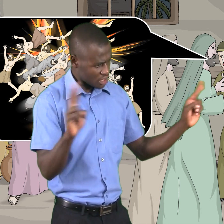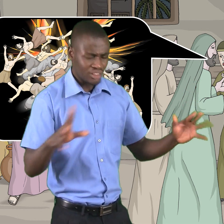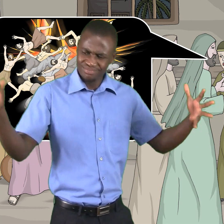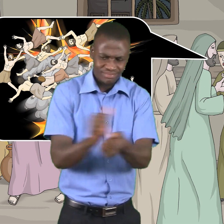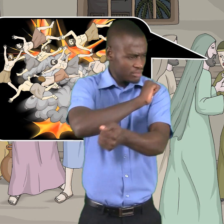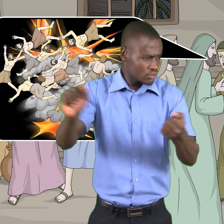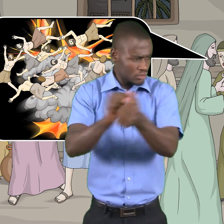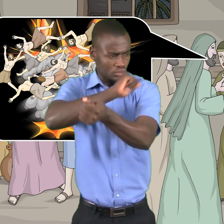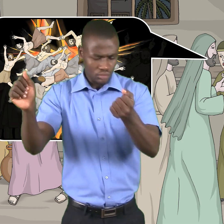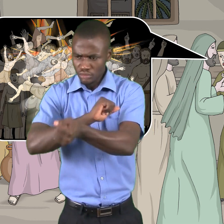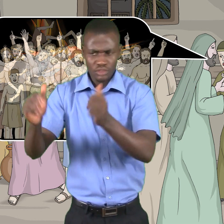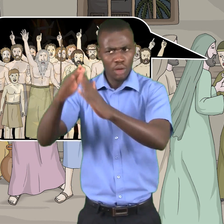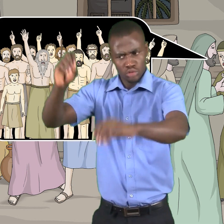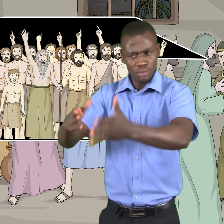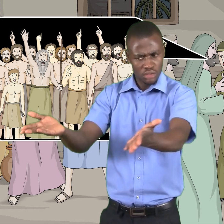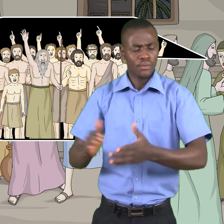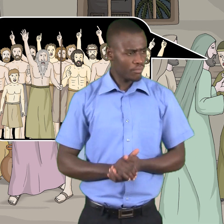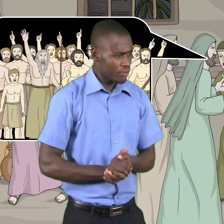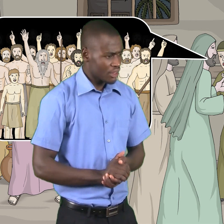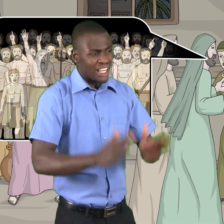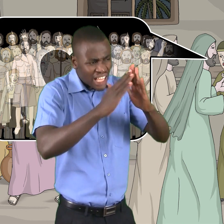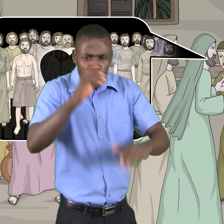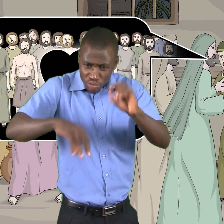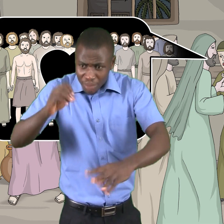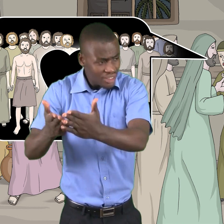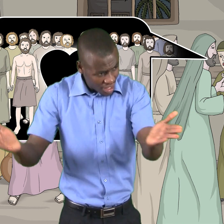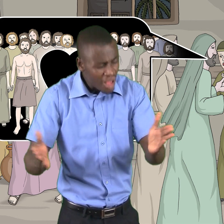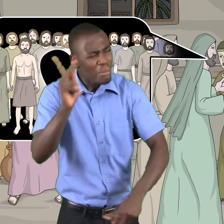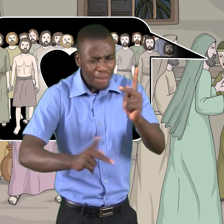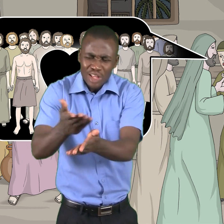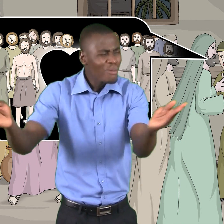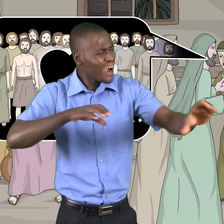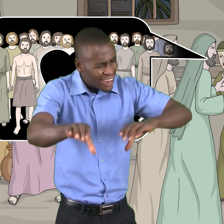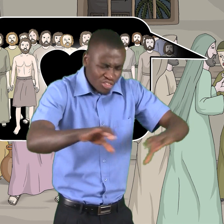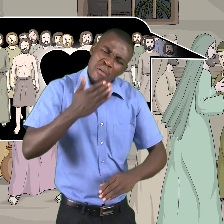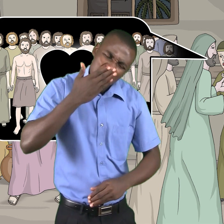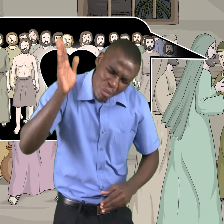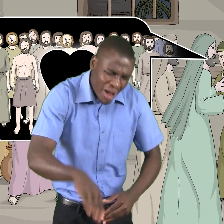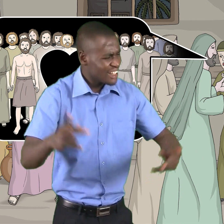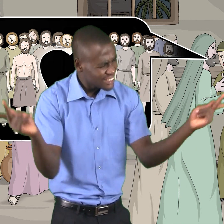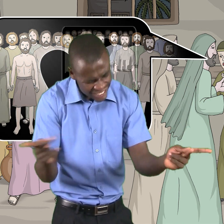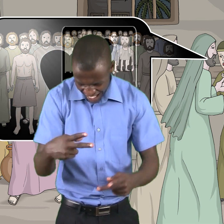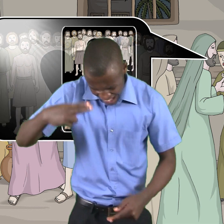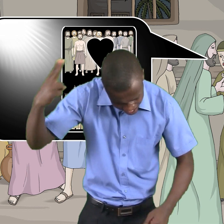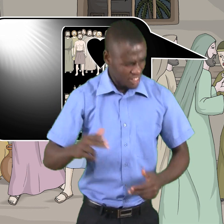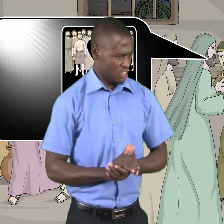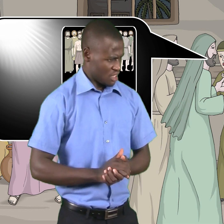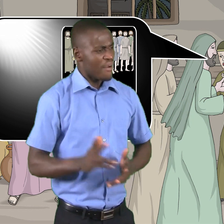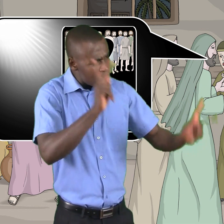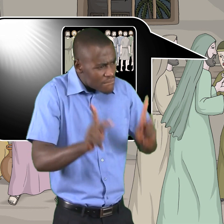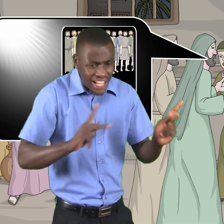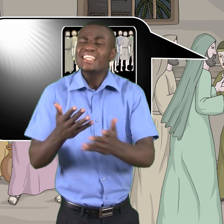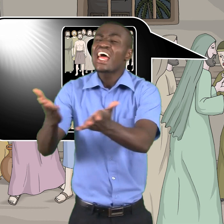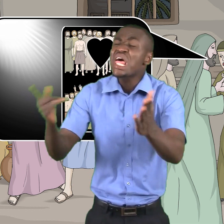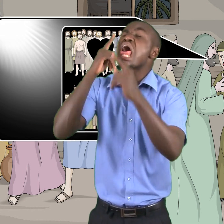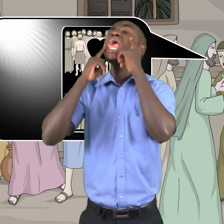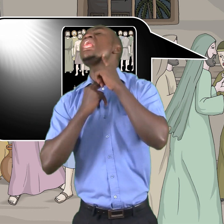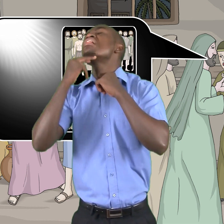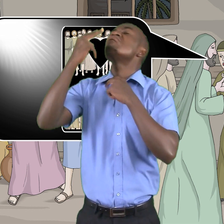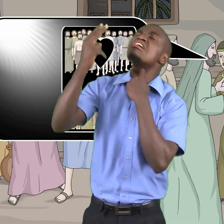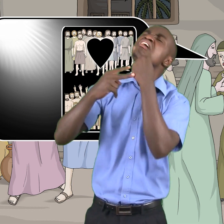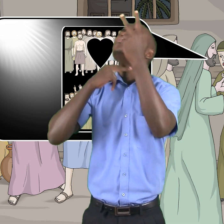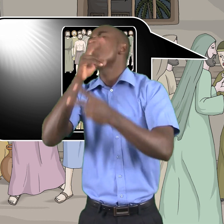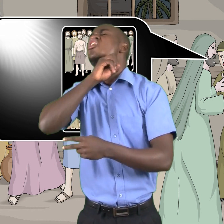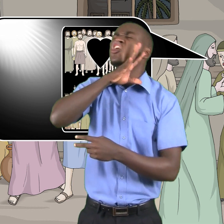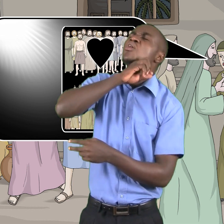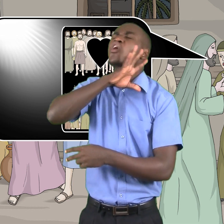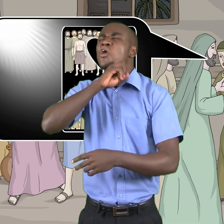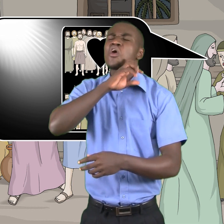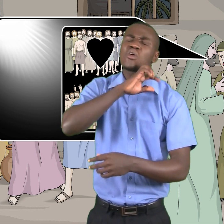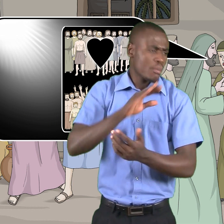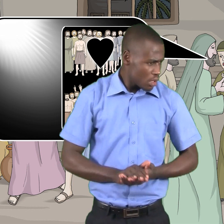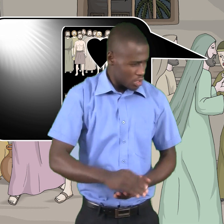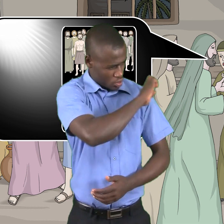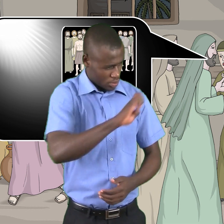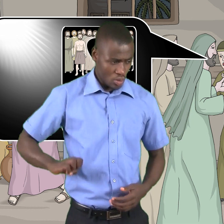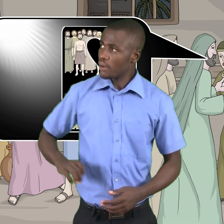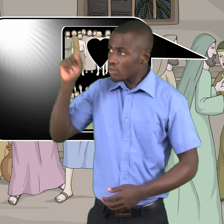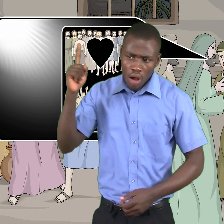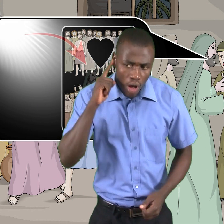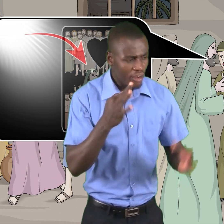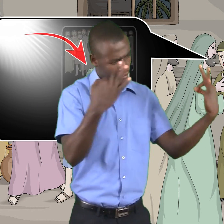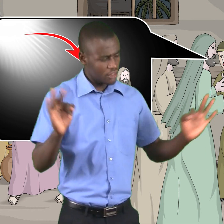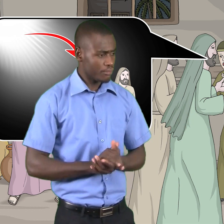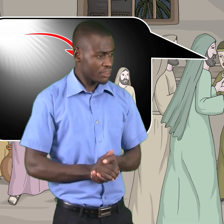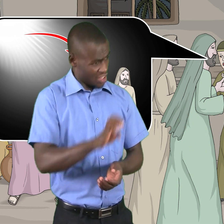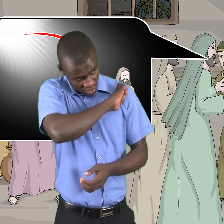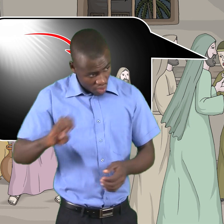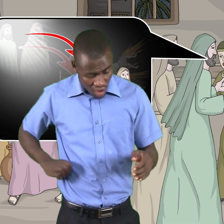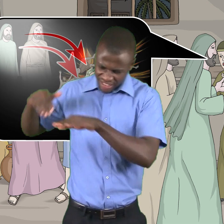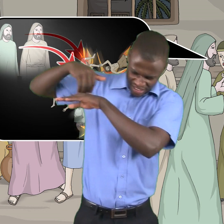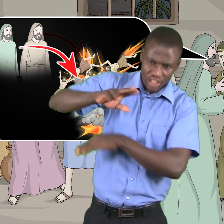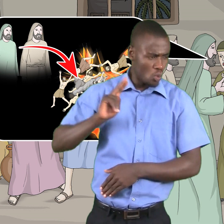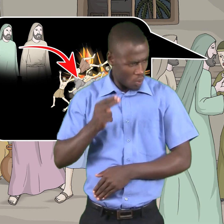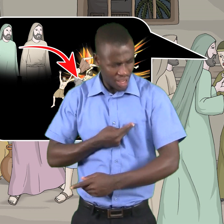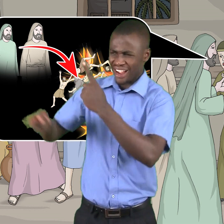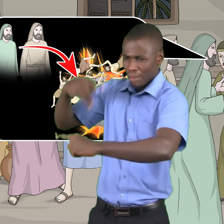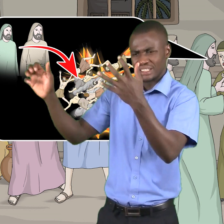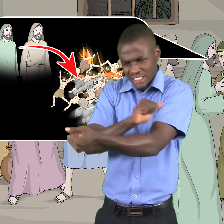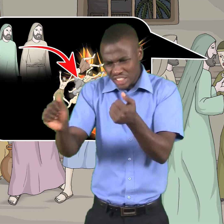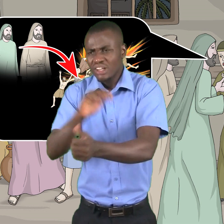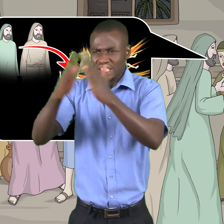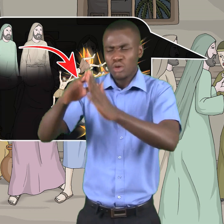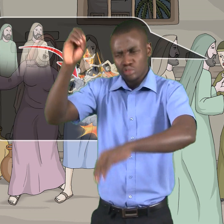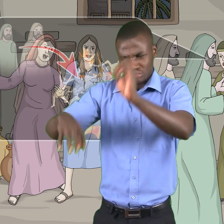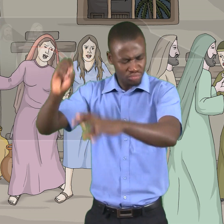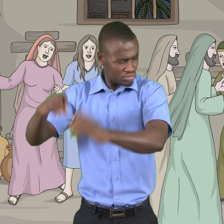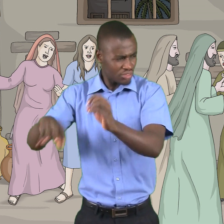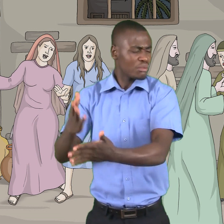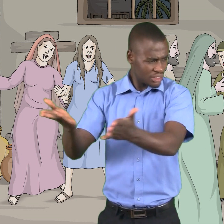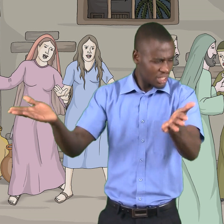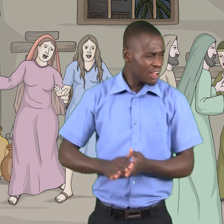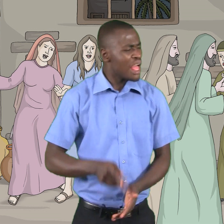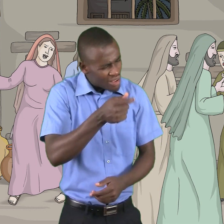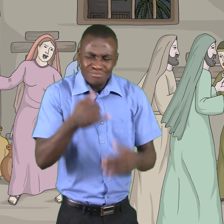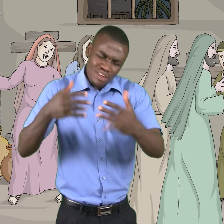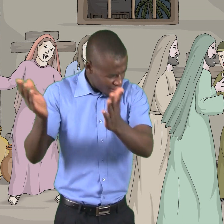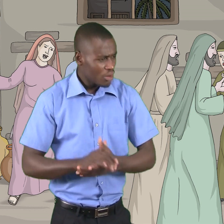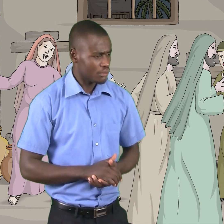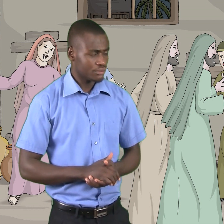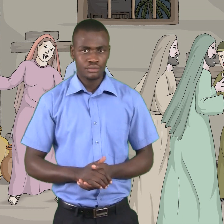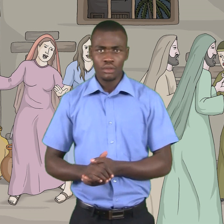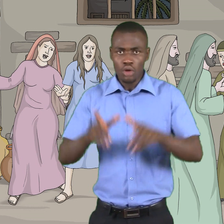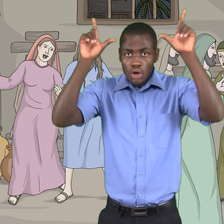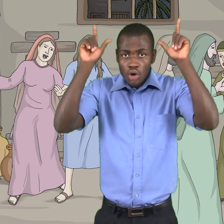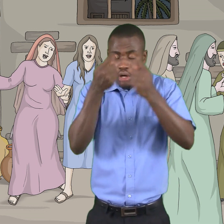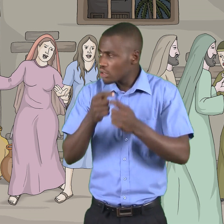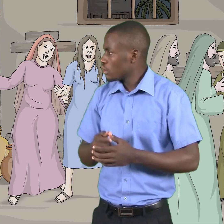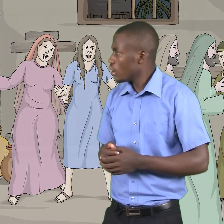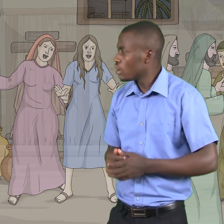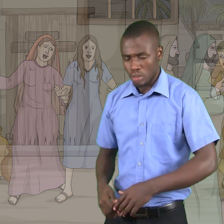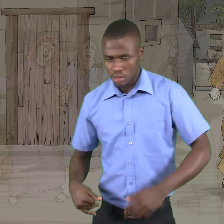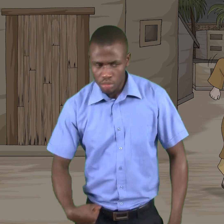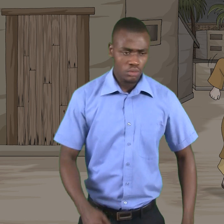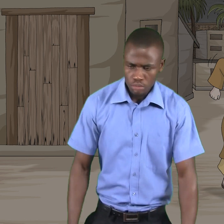For the outcry to the LORD against its people is so great that He has sent us to destroy it.”